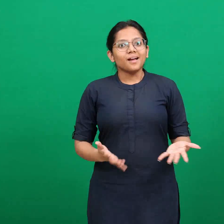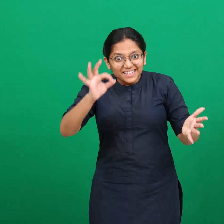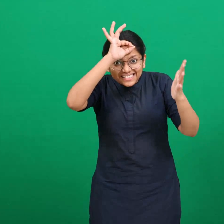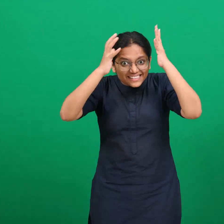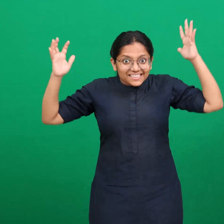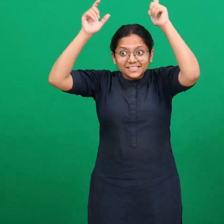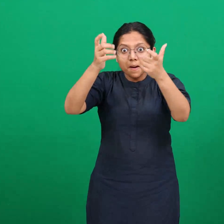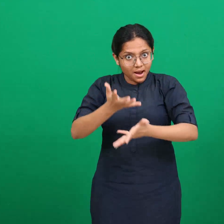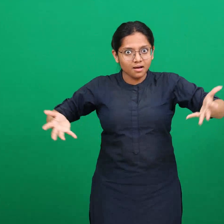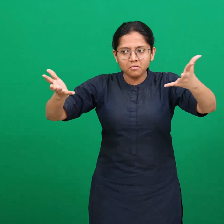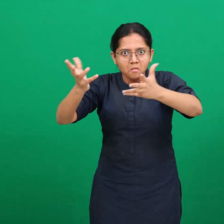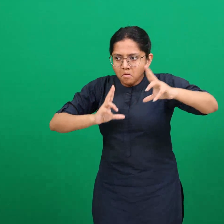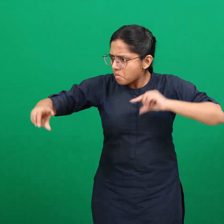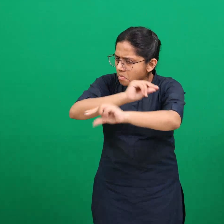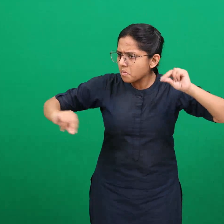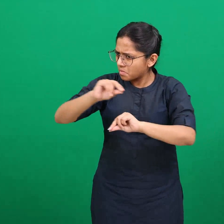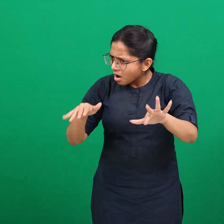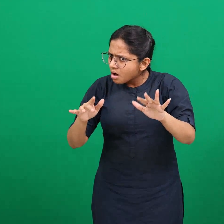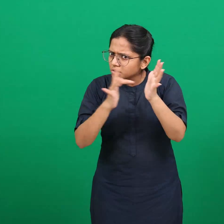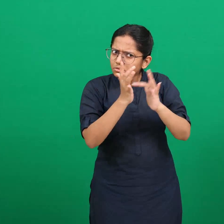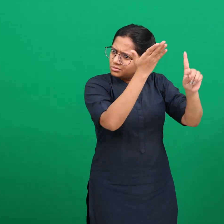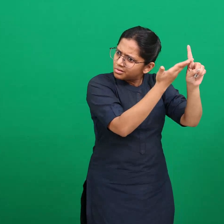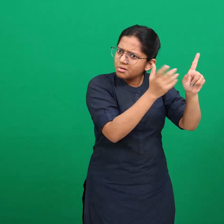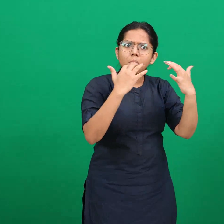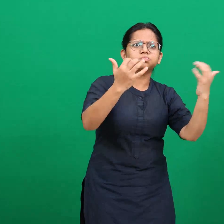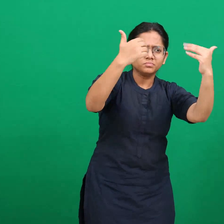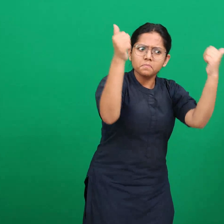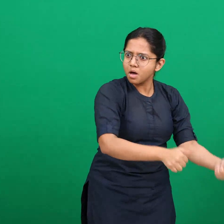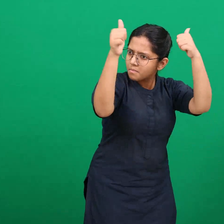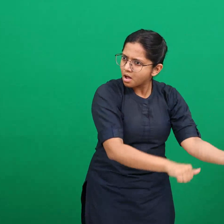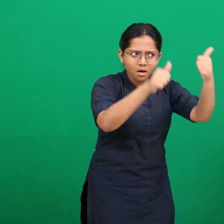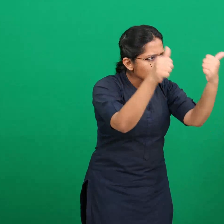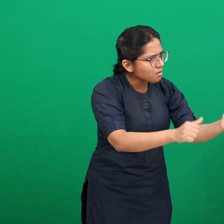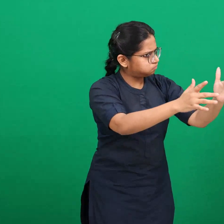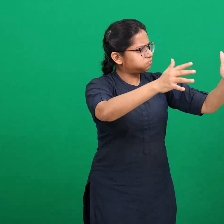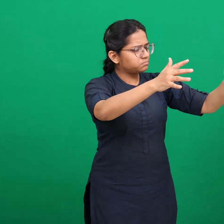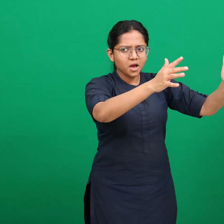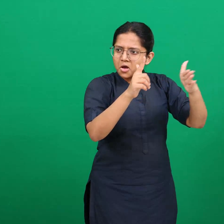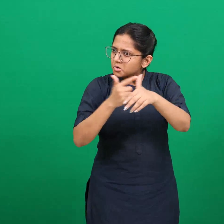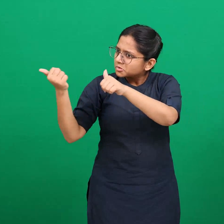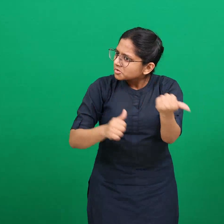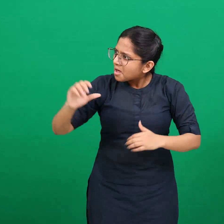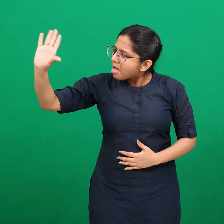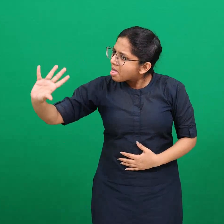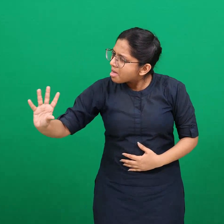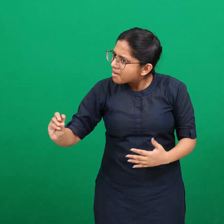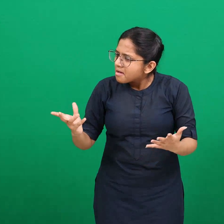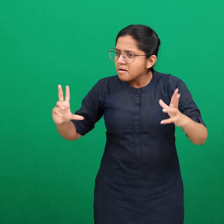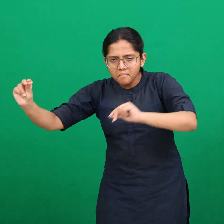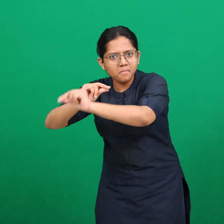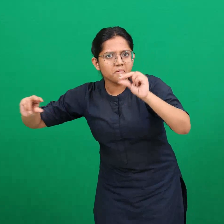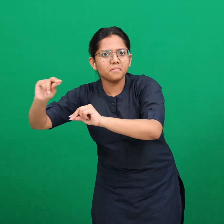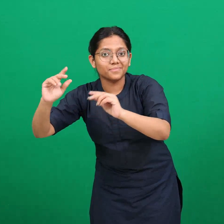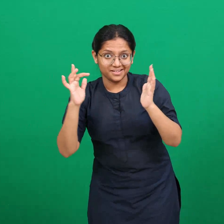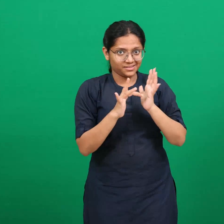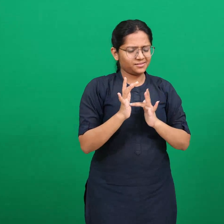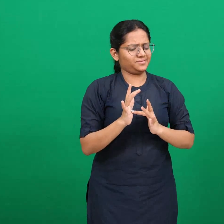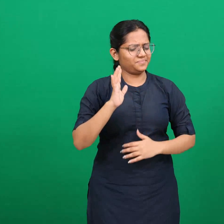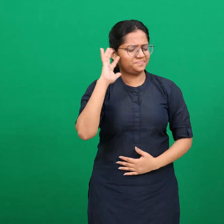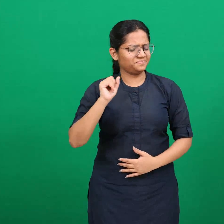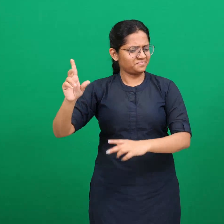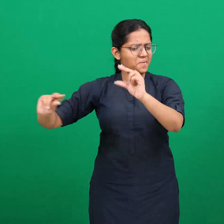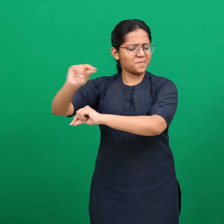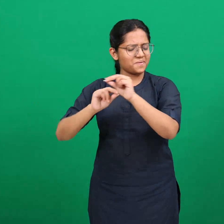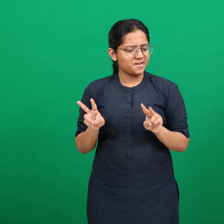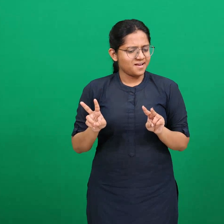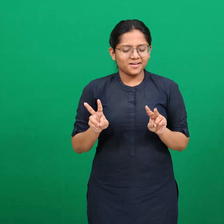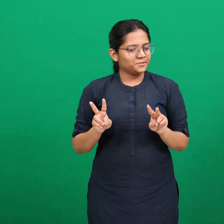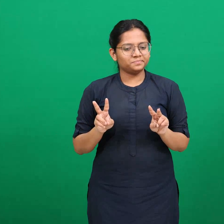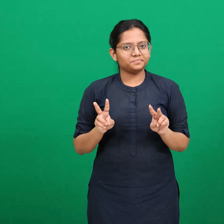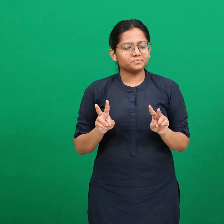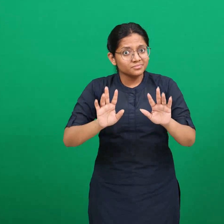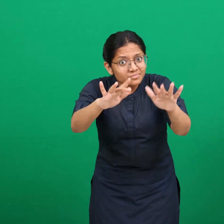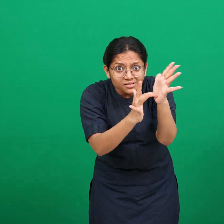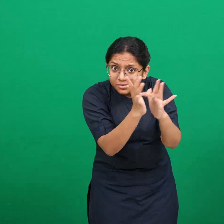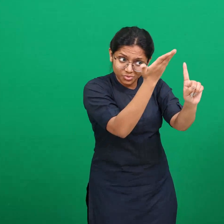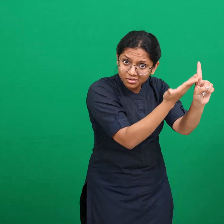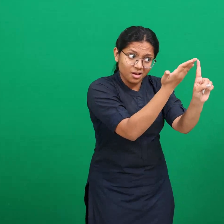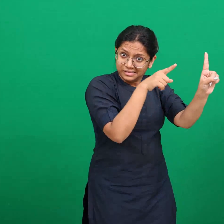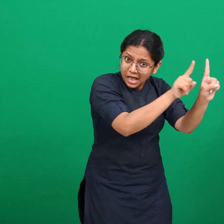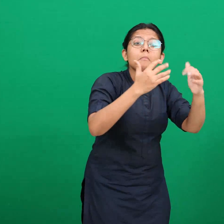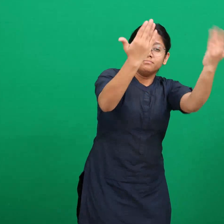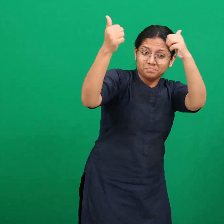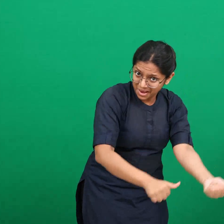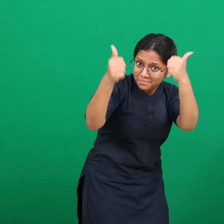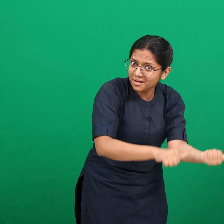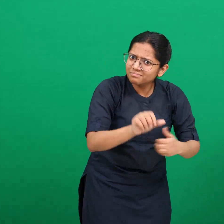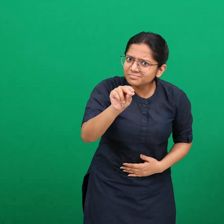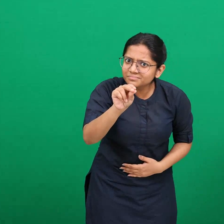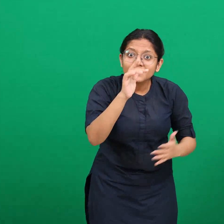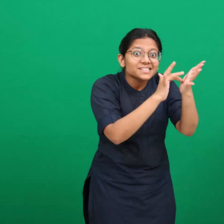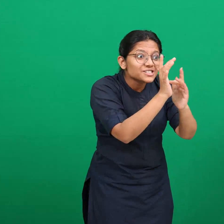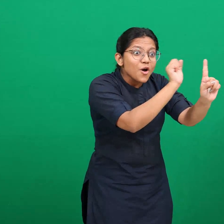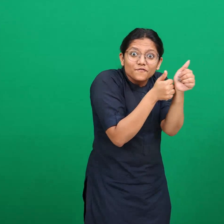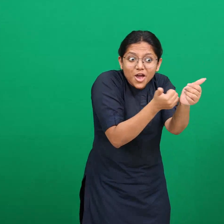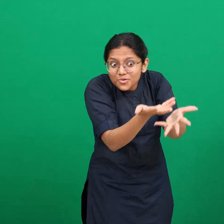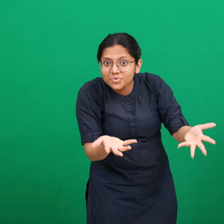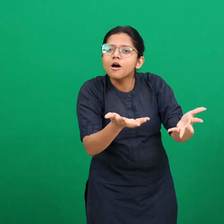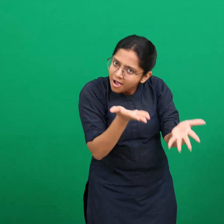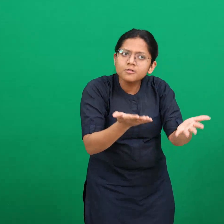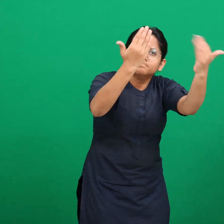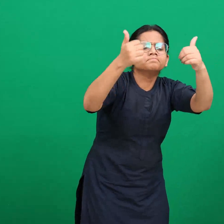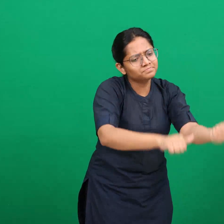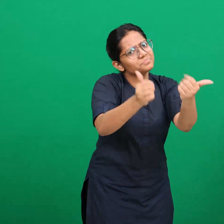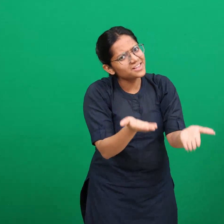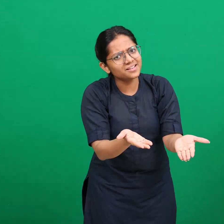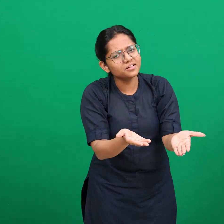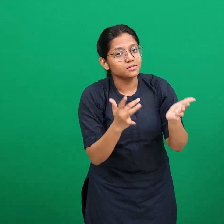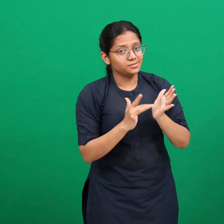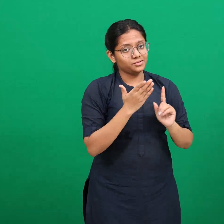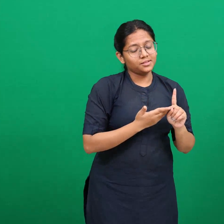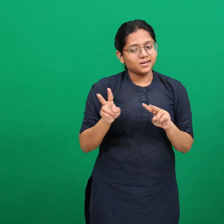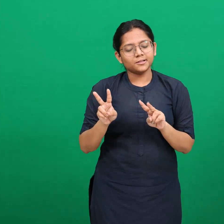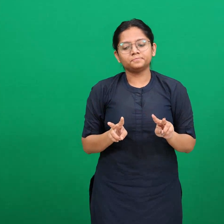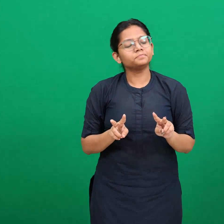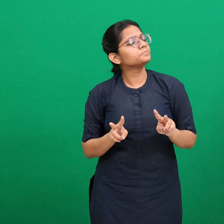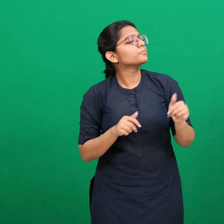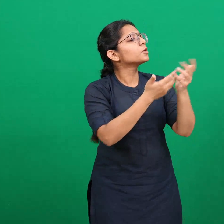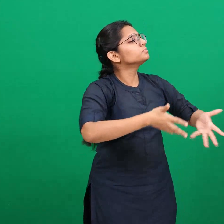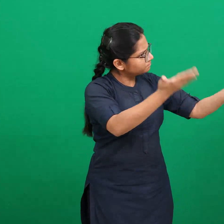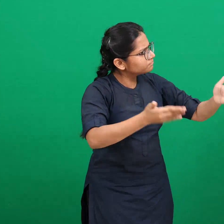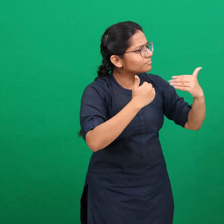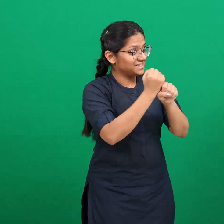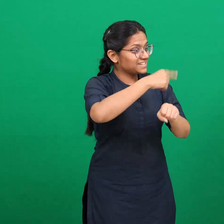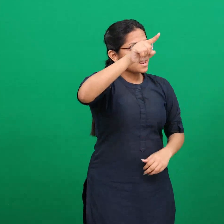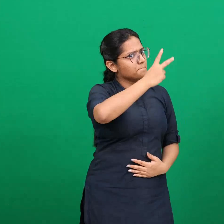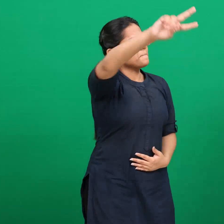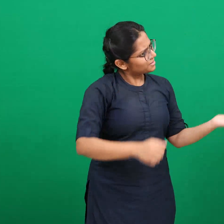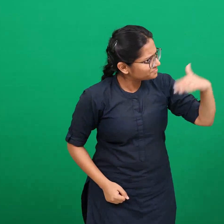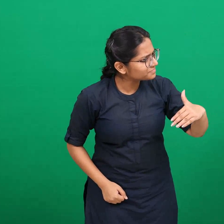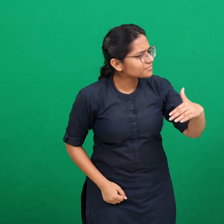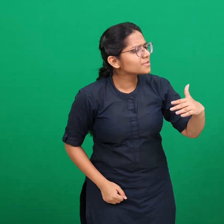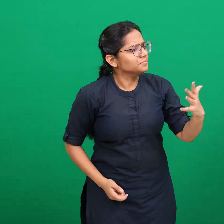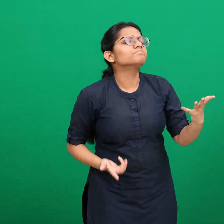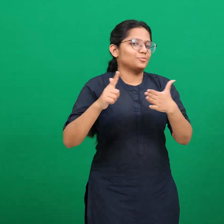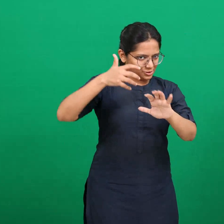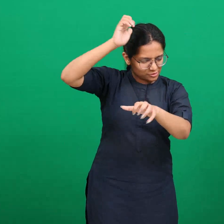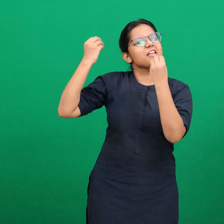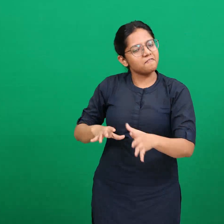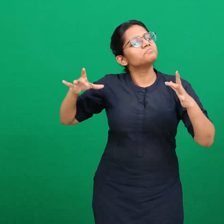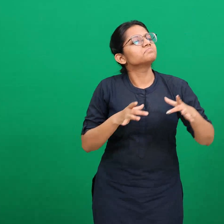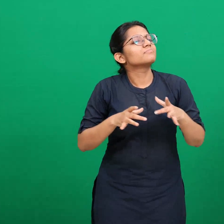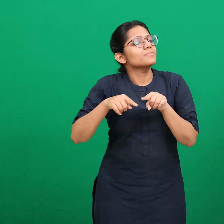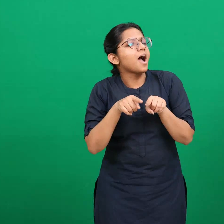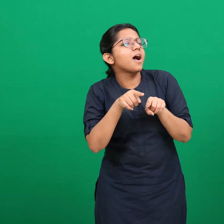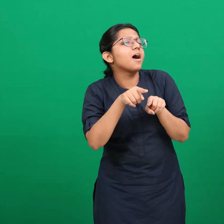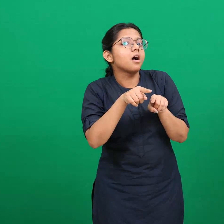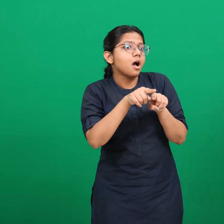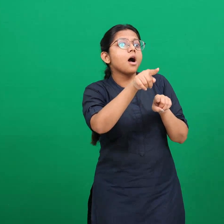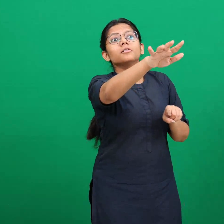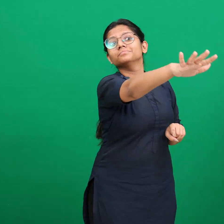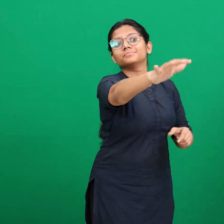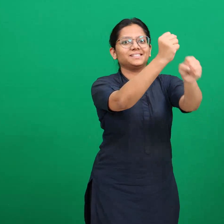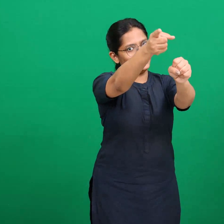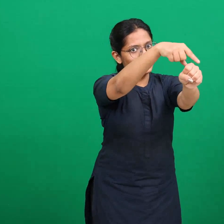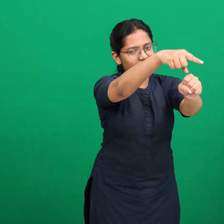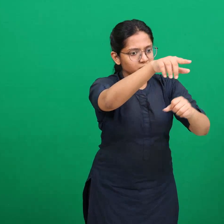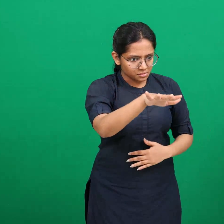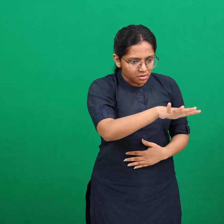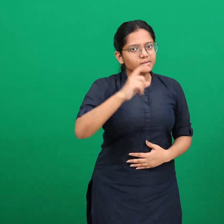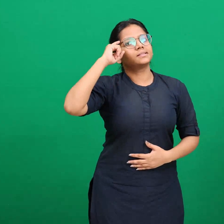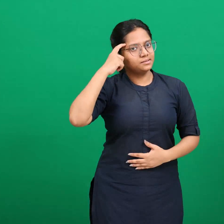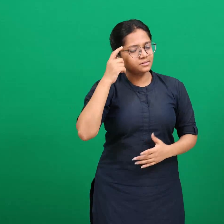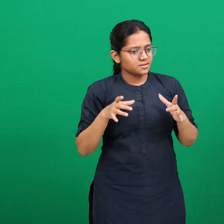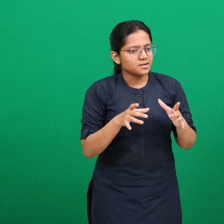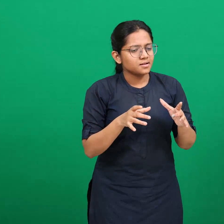When Jesus realized that the Pharisees were aware He was gaining and baptizing more disciples than John (although it was not Jesus who baptized, but His disciples), He left Judea and returned to Galilee.